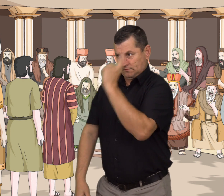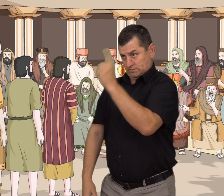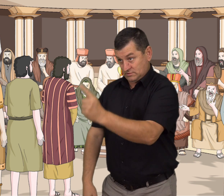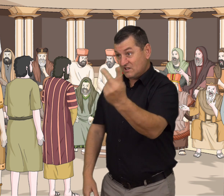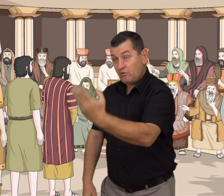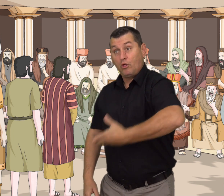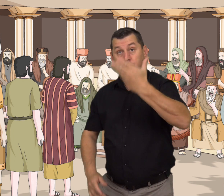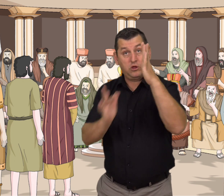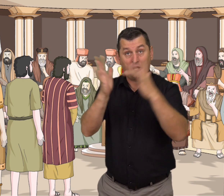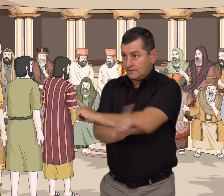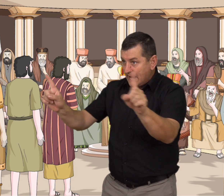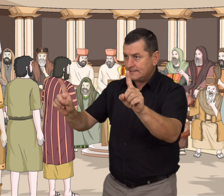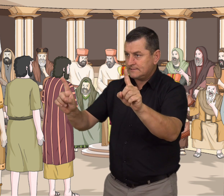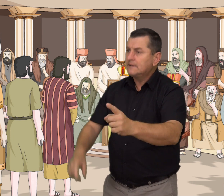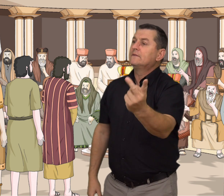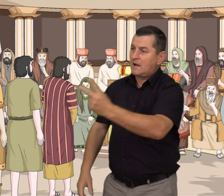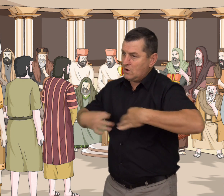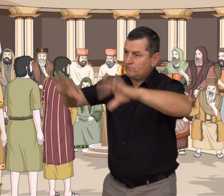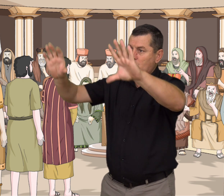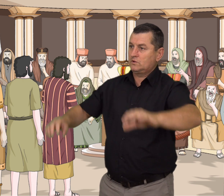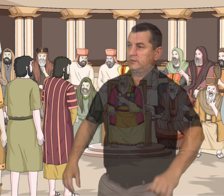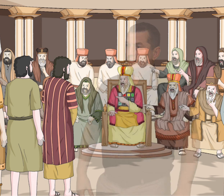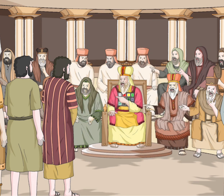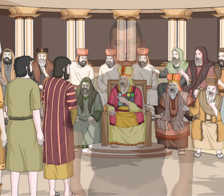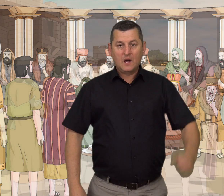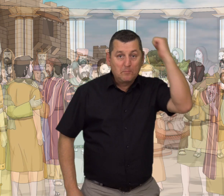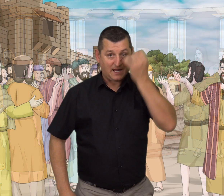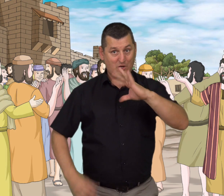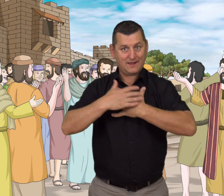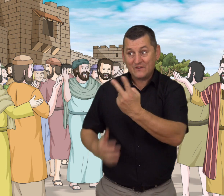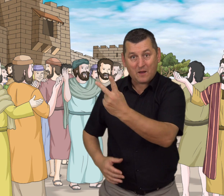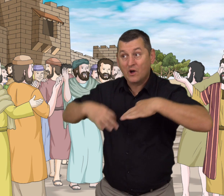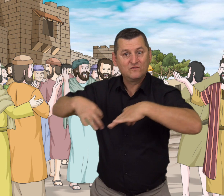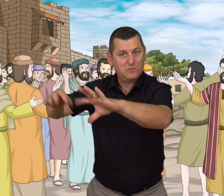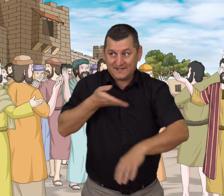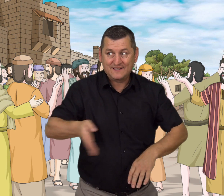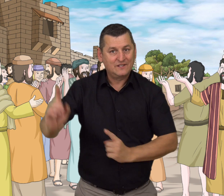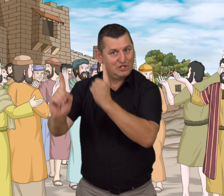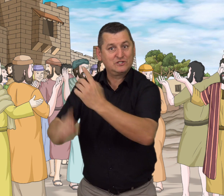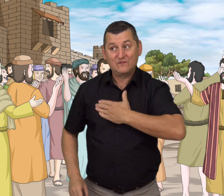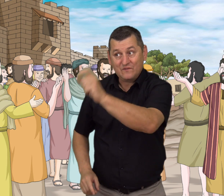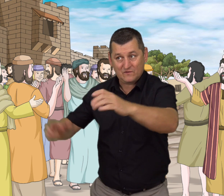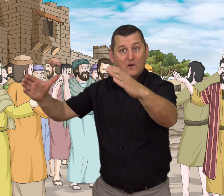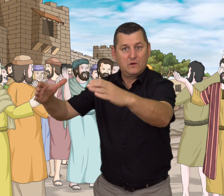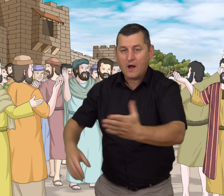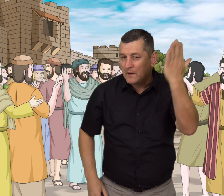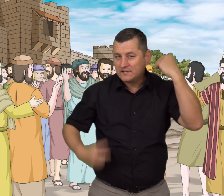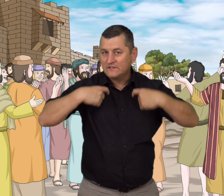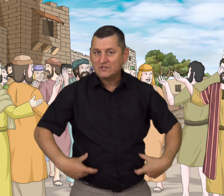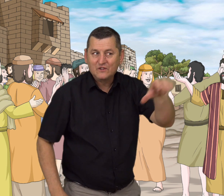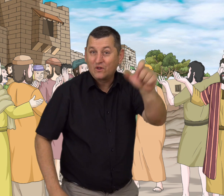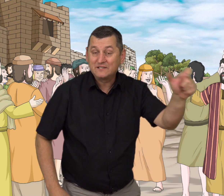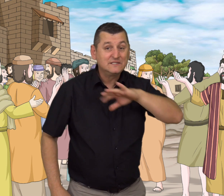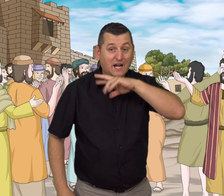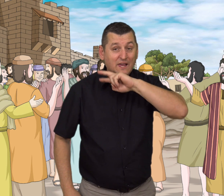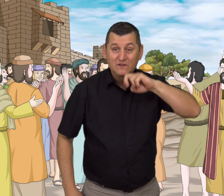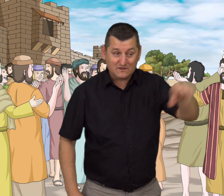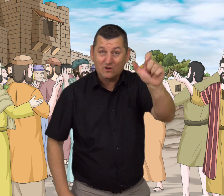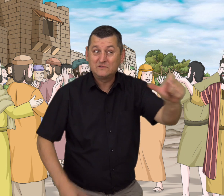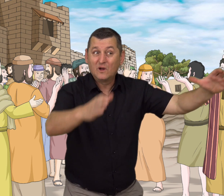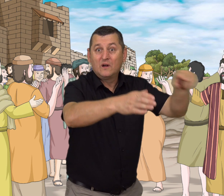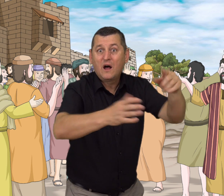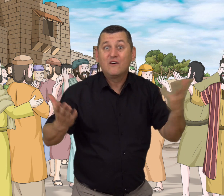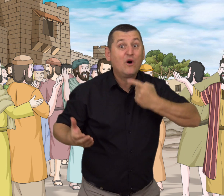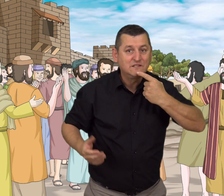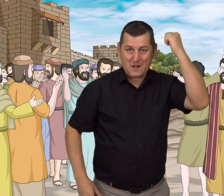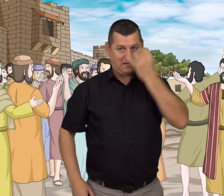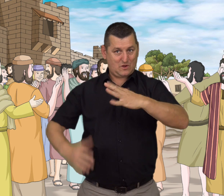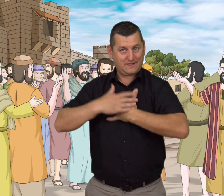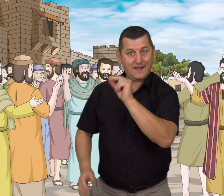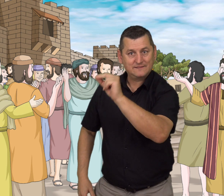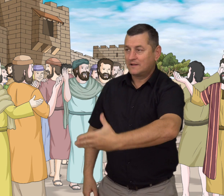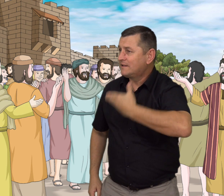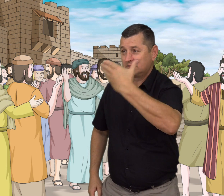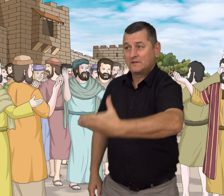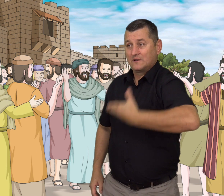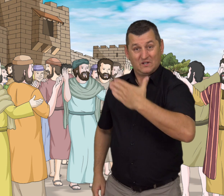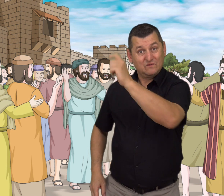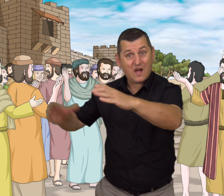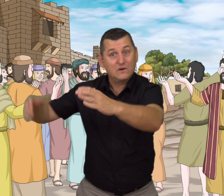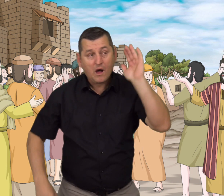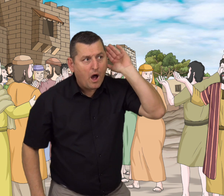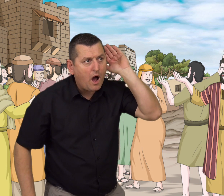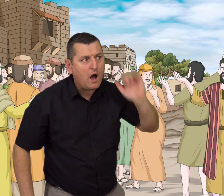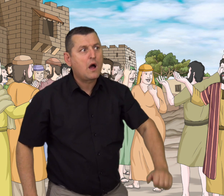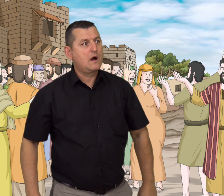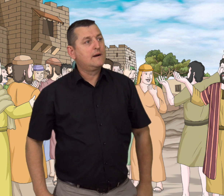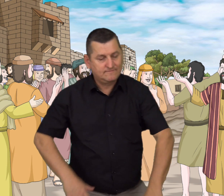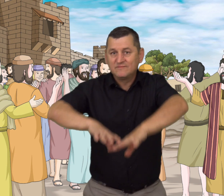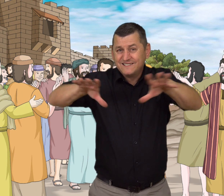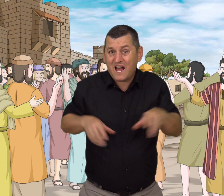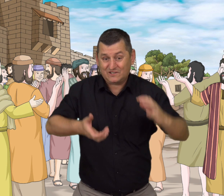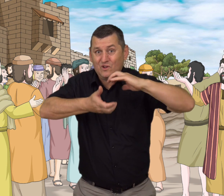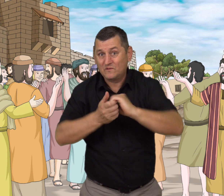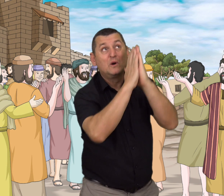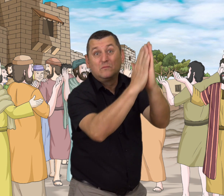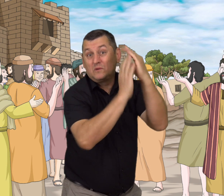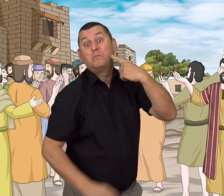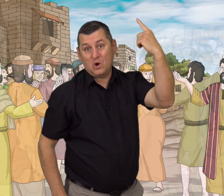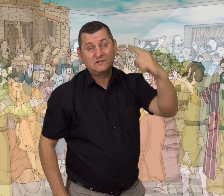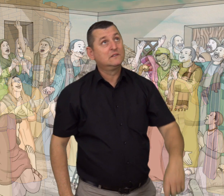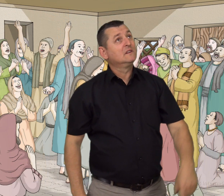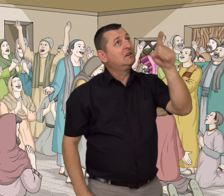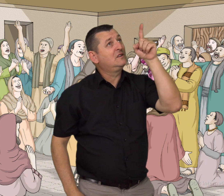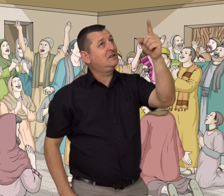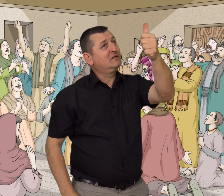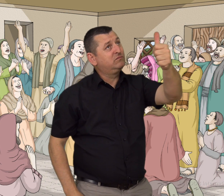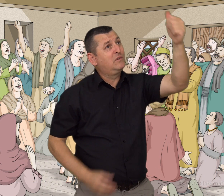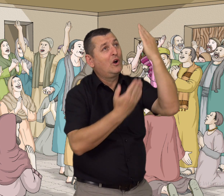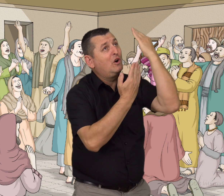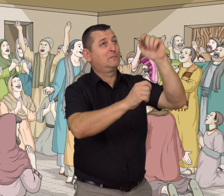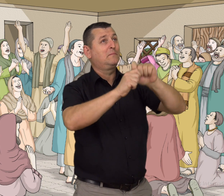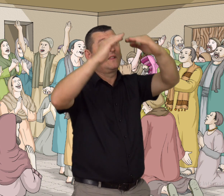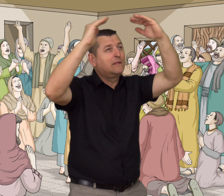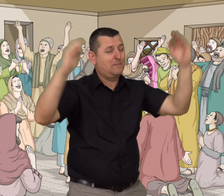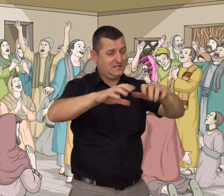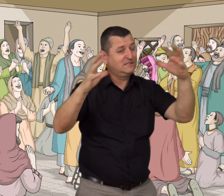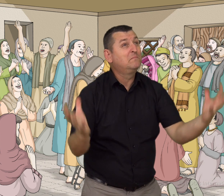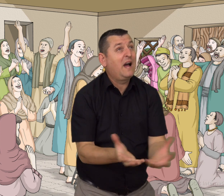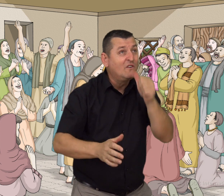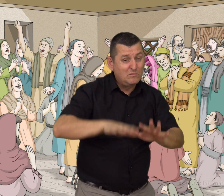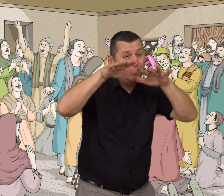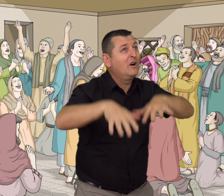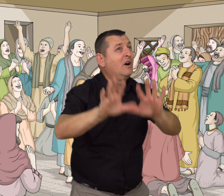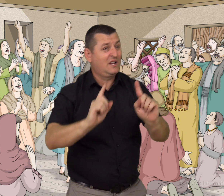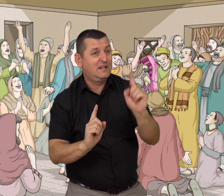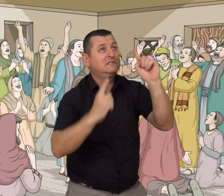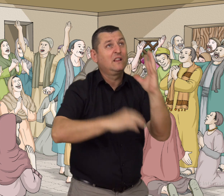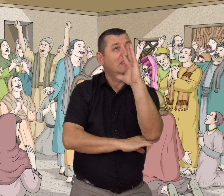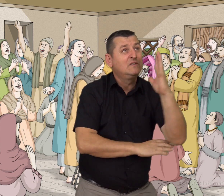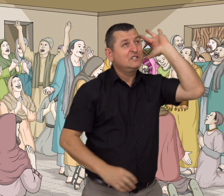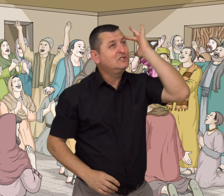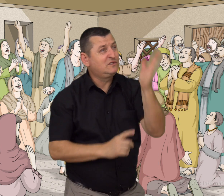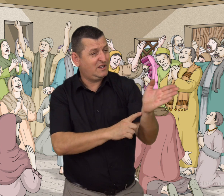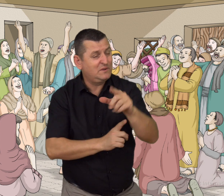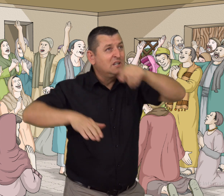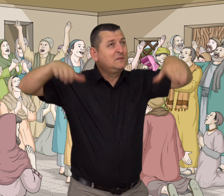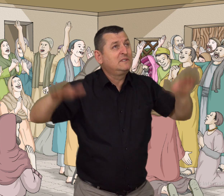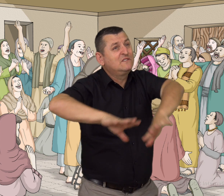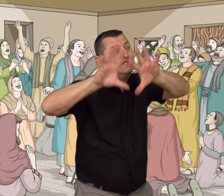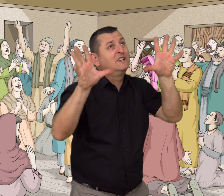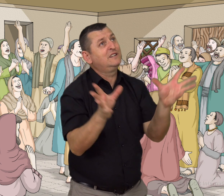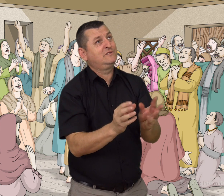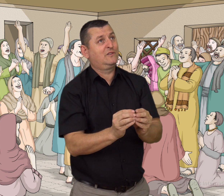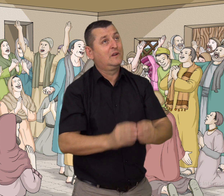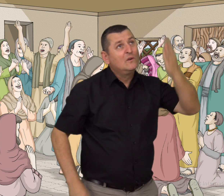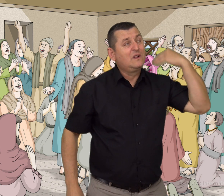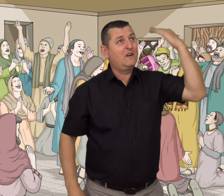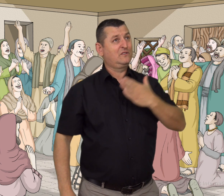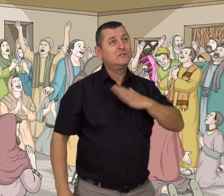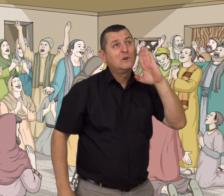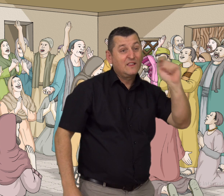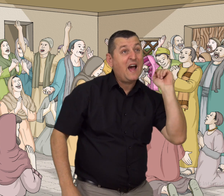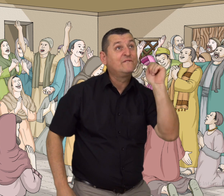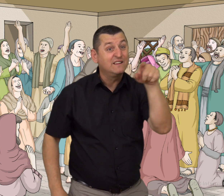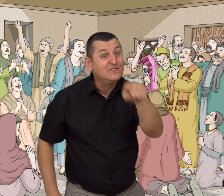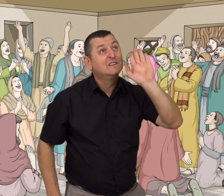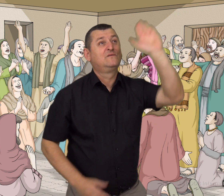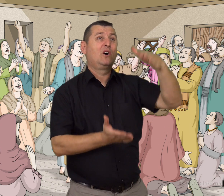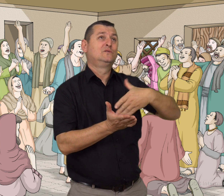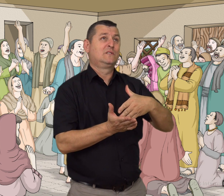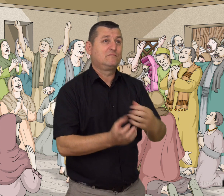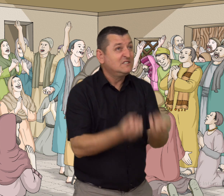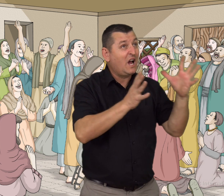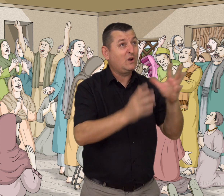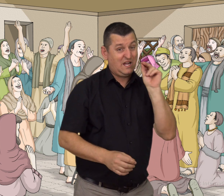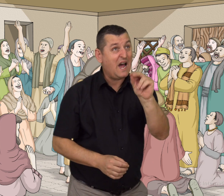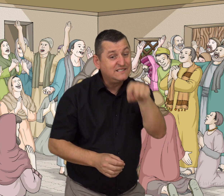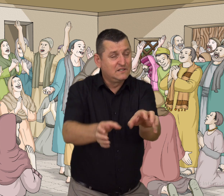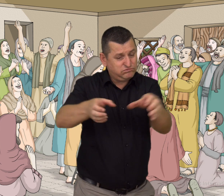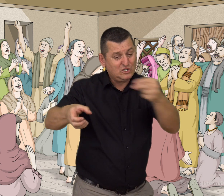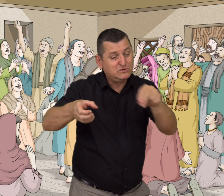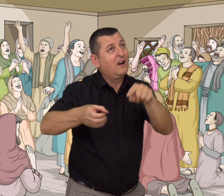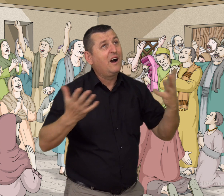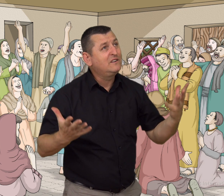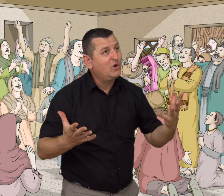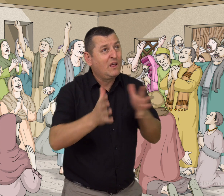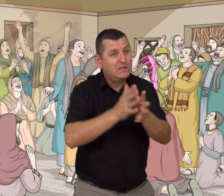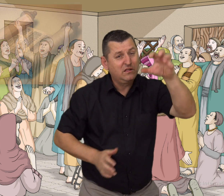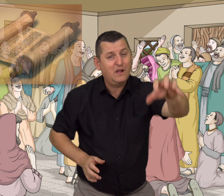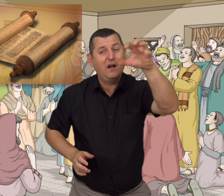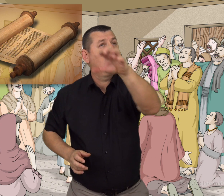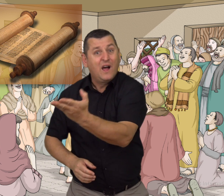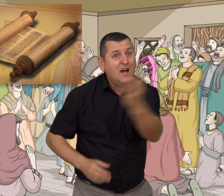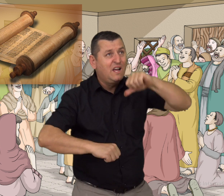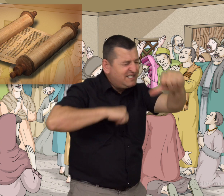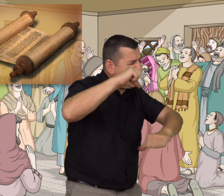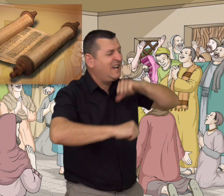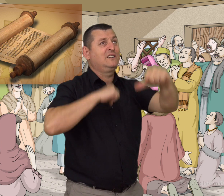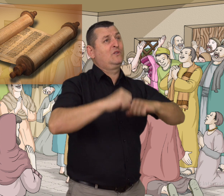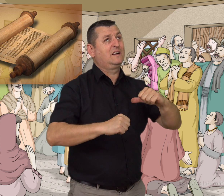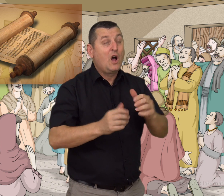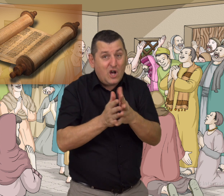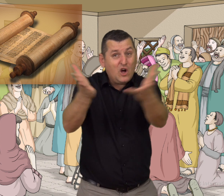For the man who was miraculously healed was over forty years old. On their release, Peter and John returned to their own people and reported everything that the chief priests and elders had said to them. When the believers heard this, they lifted up their voices to God with one accord.